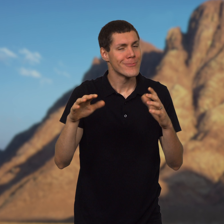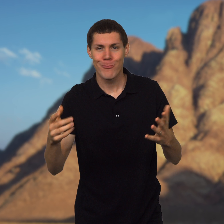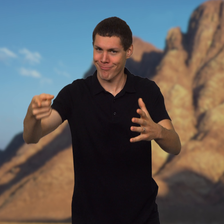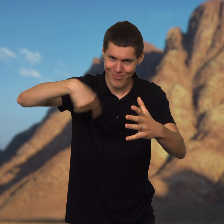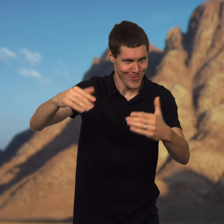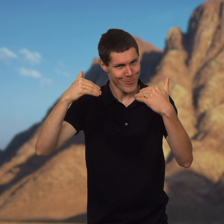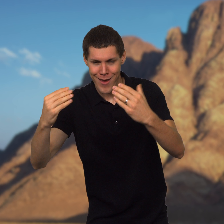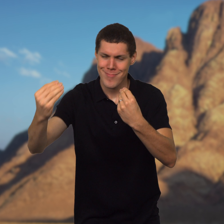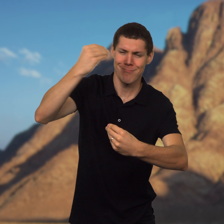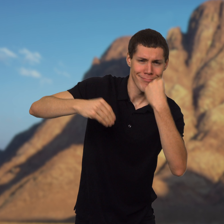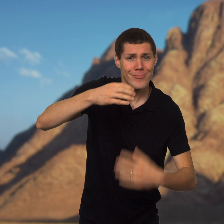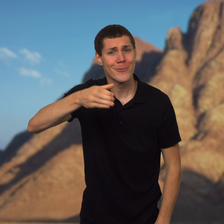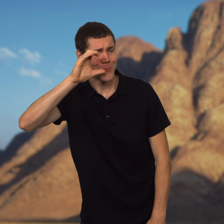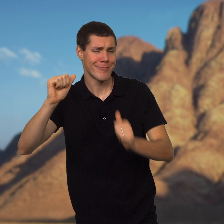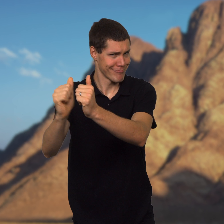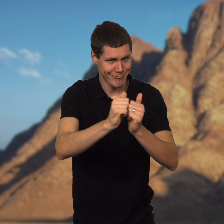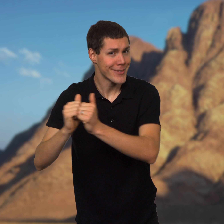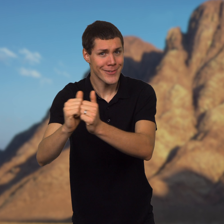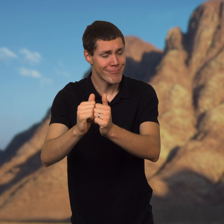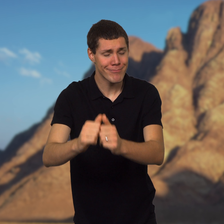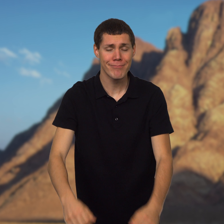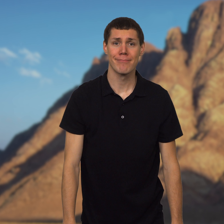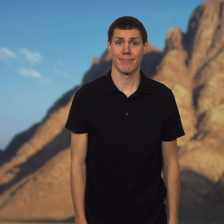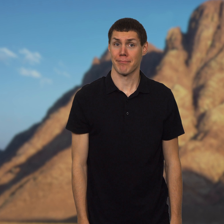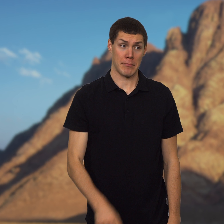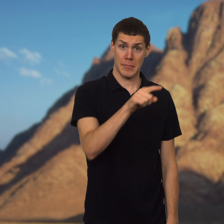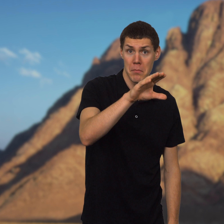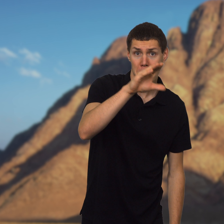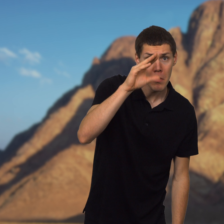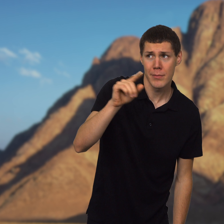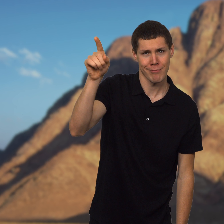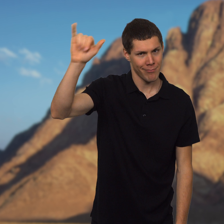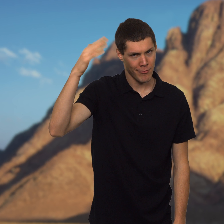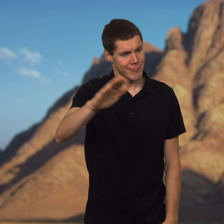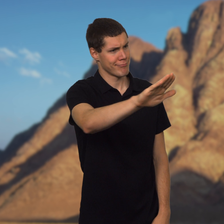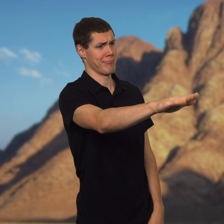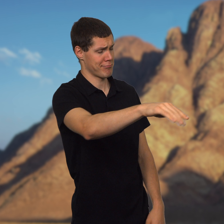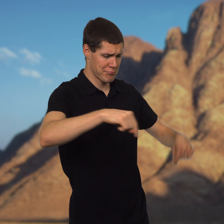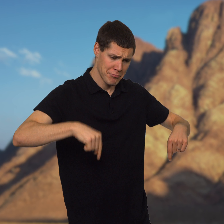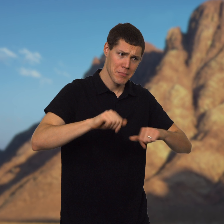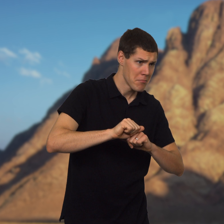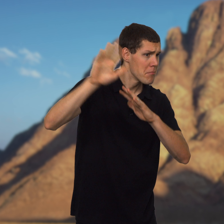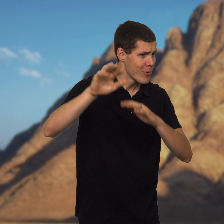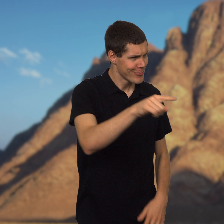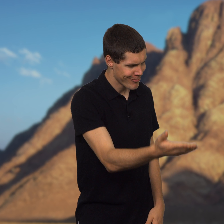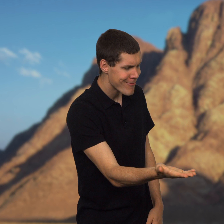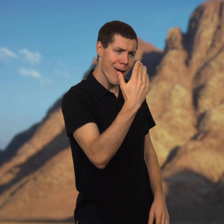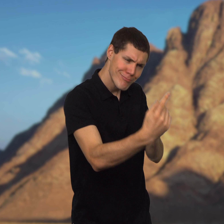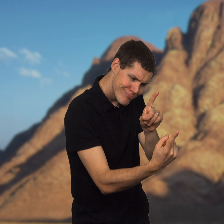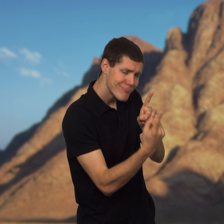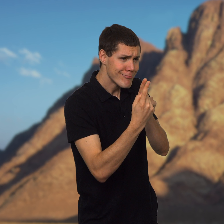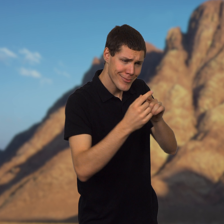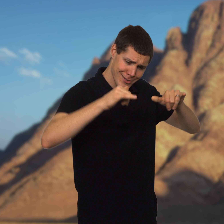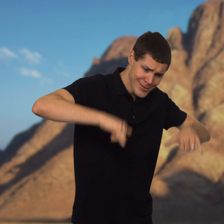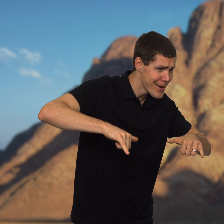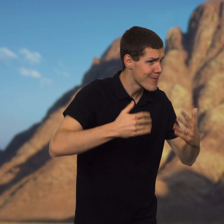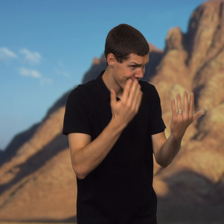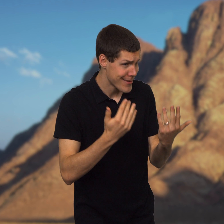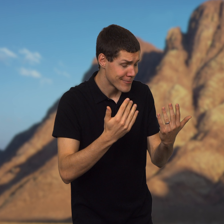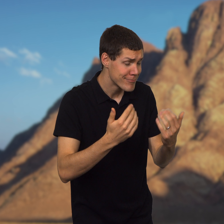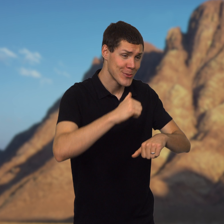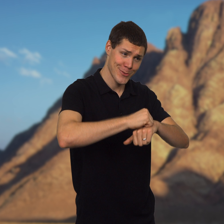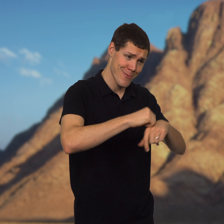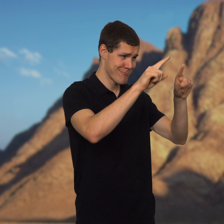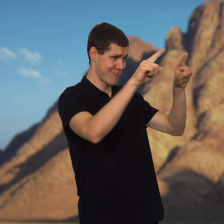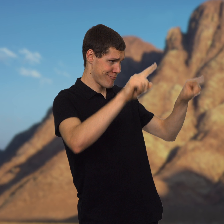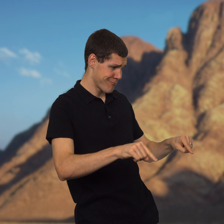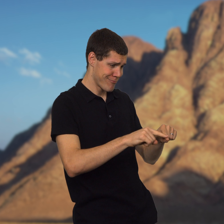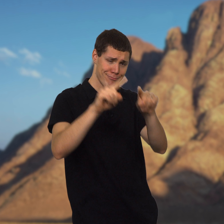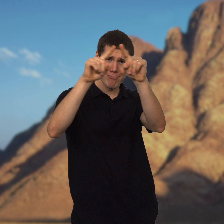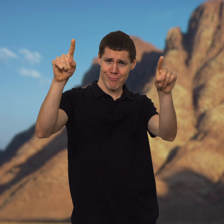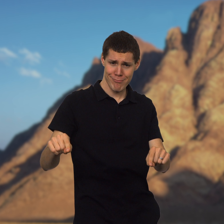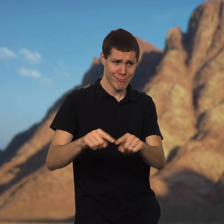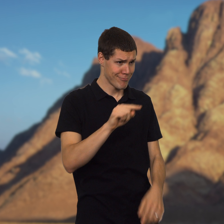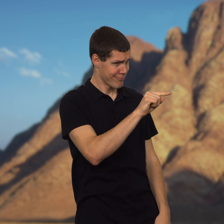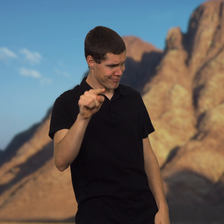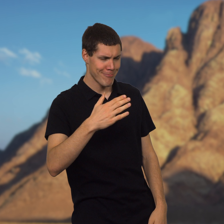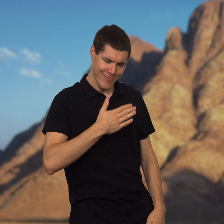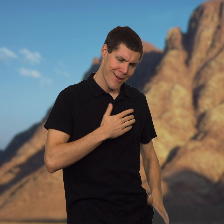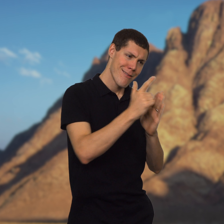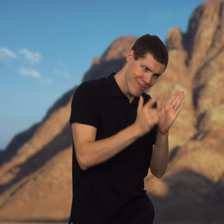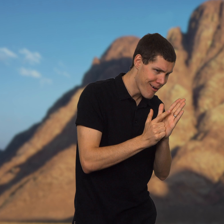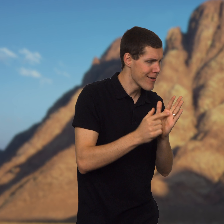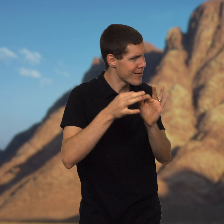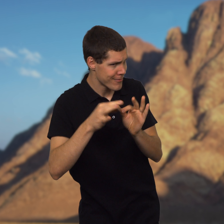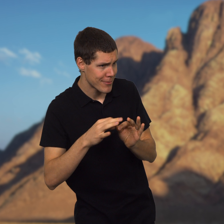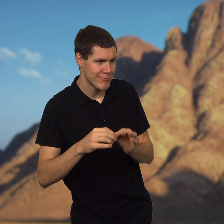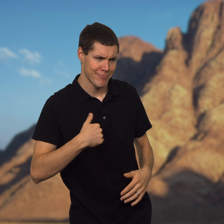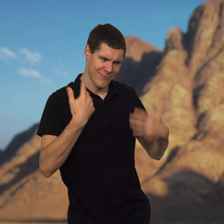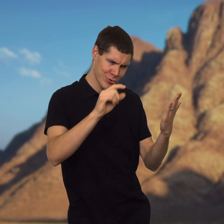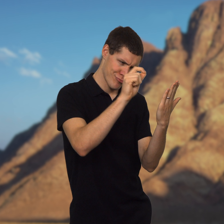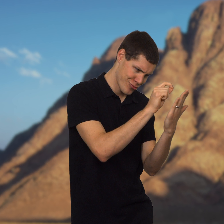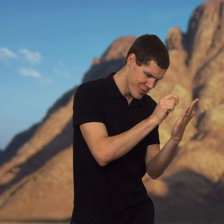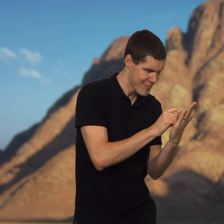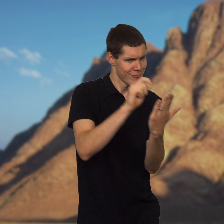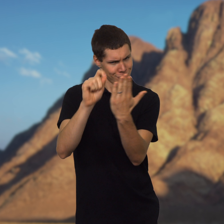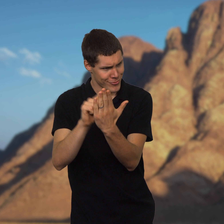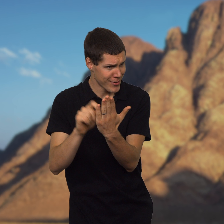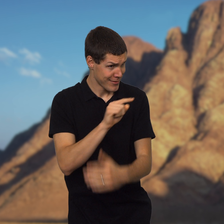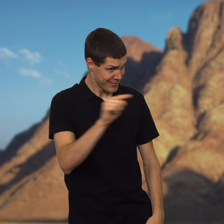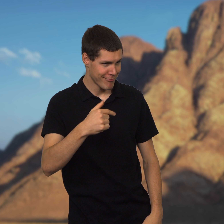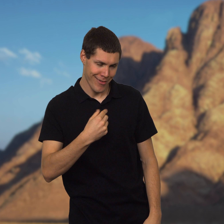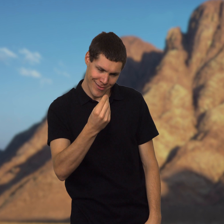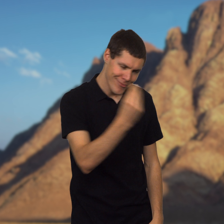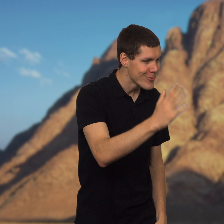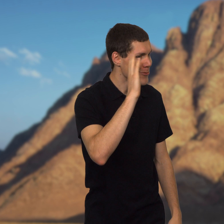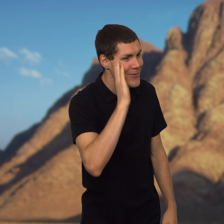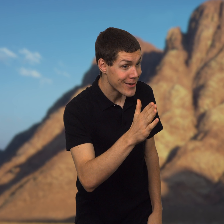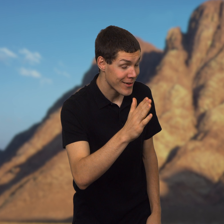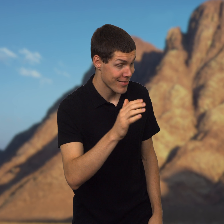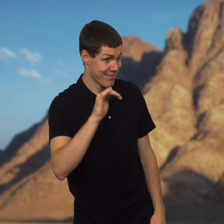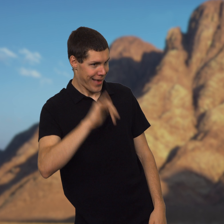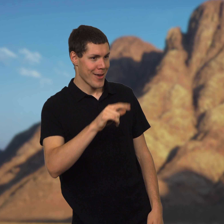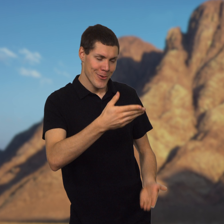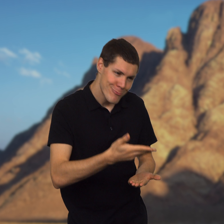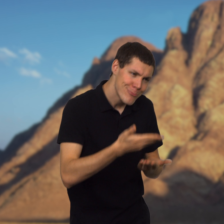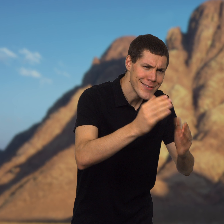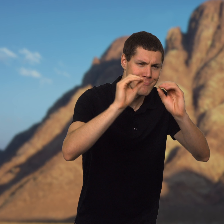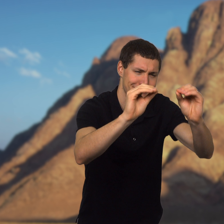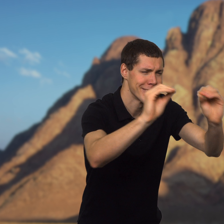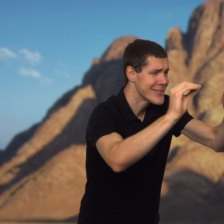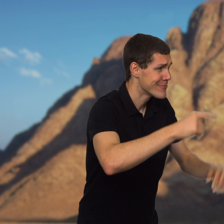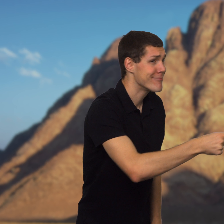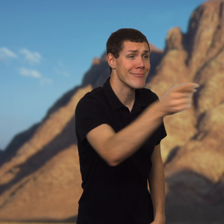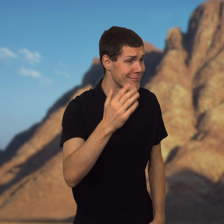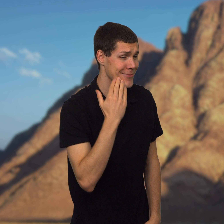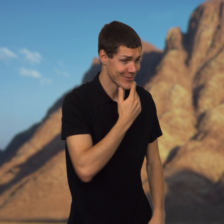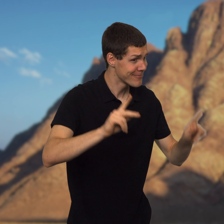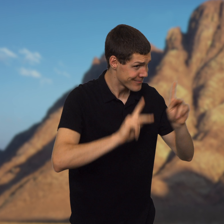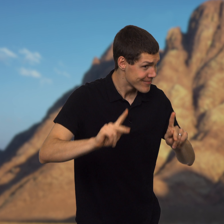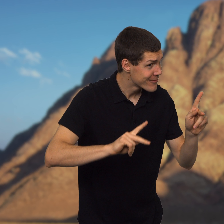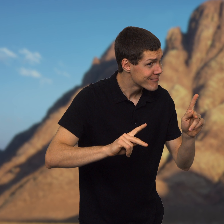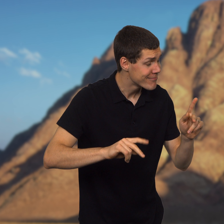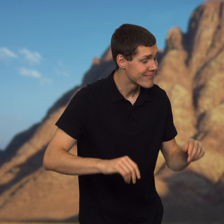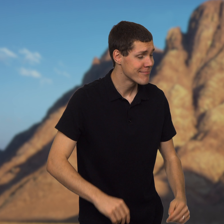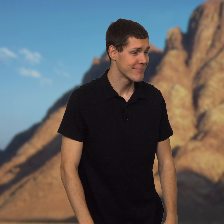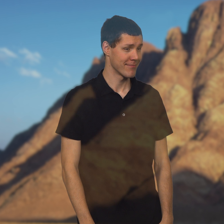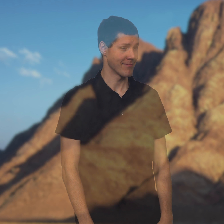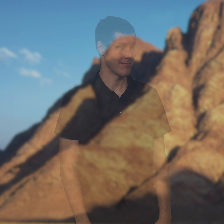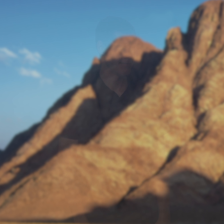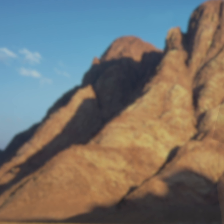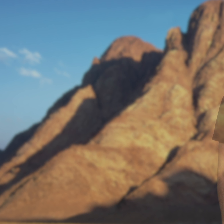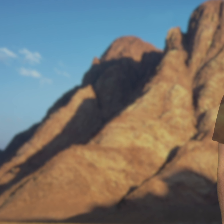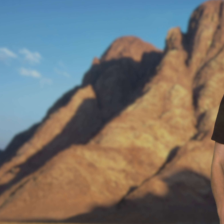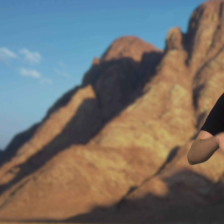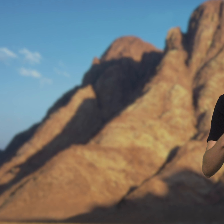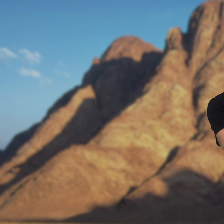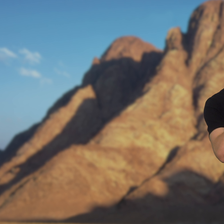Then the LORD said to Moses, “Come up to Me on the mountain and stay here, so that I may give you the tablets of stone, with the law and commandments I have written for their instruction.”